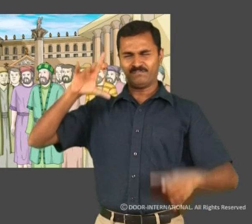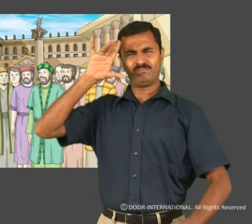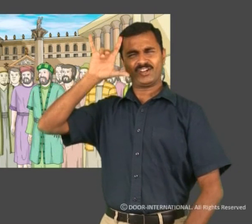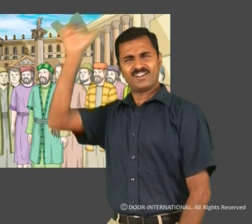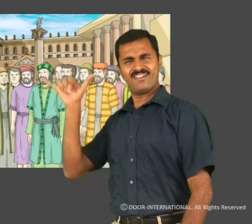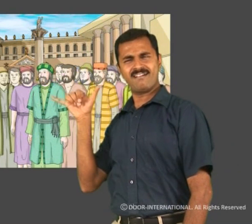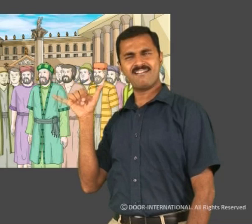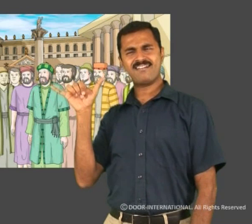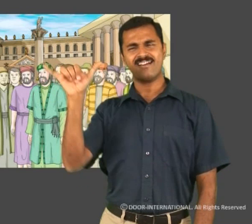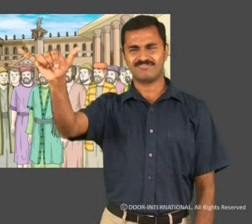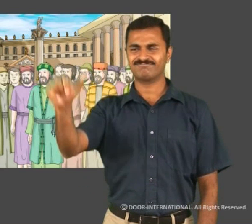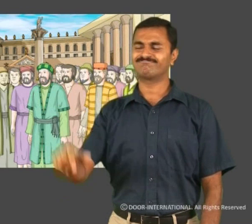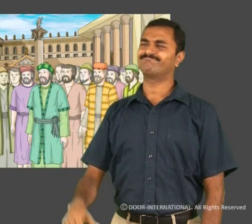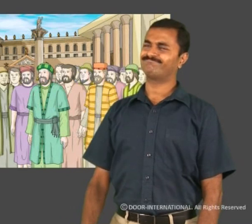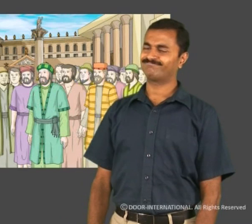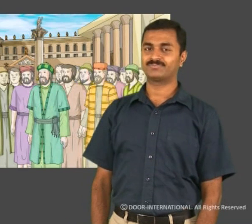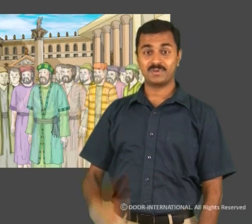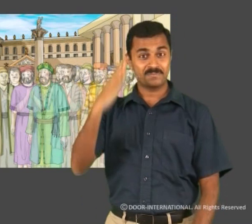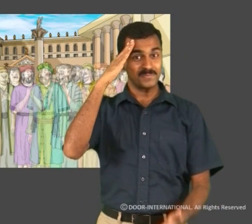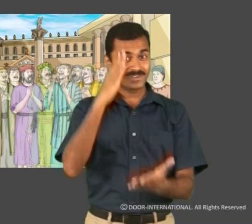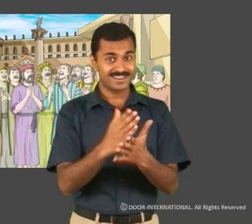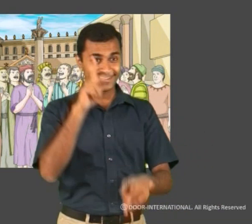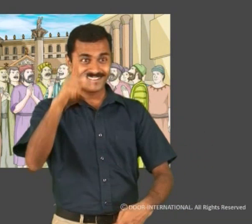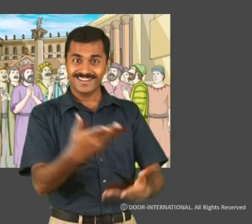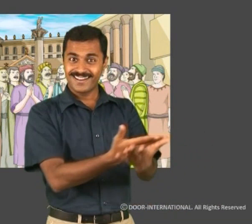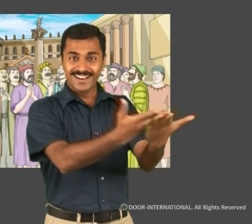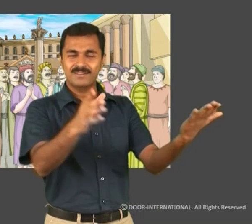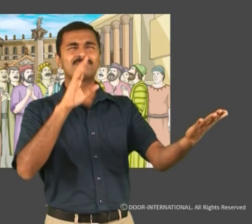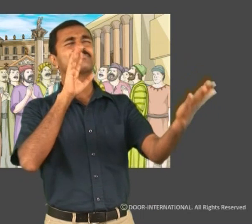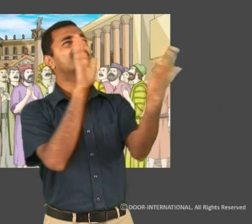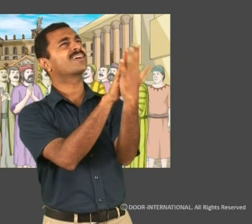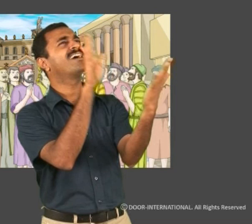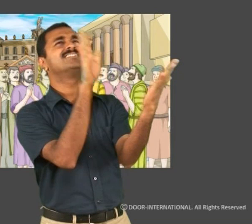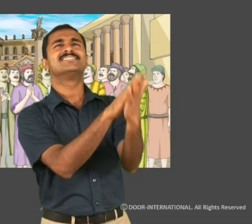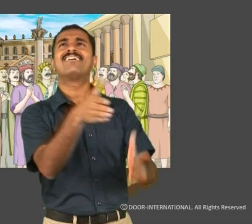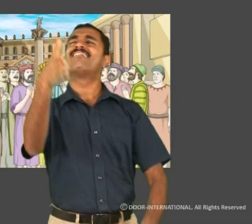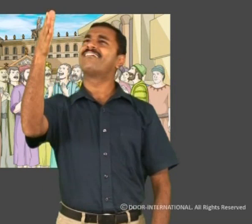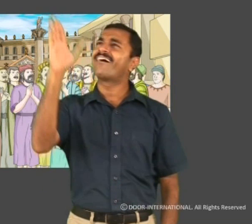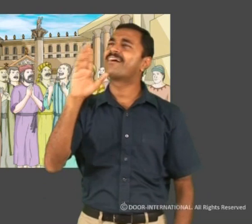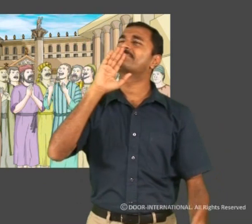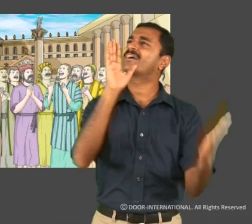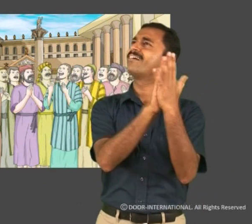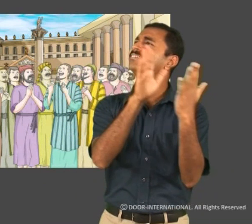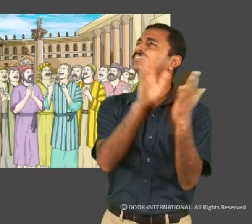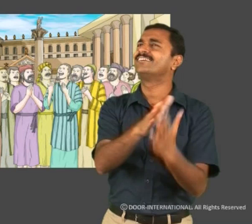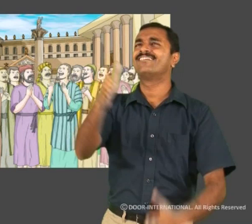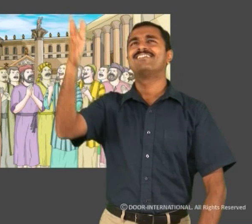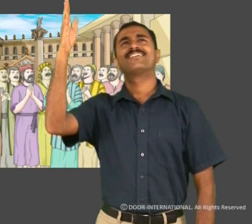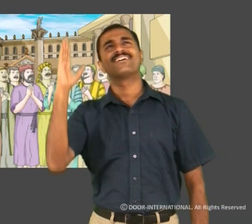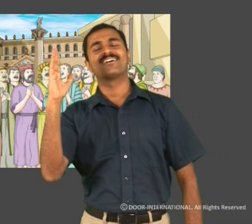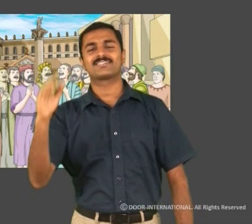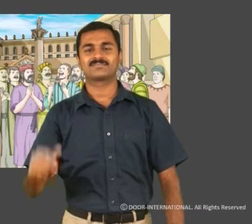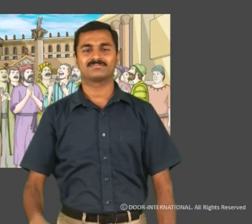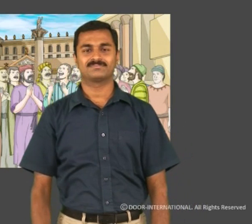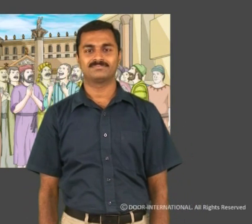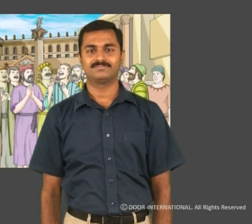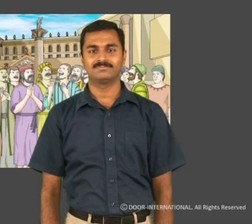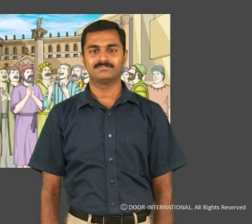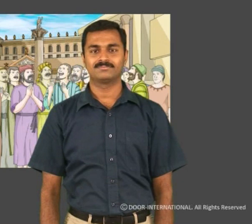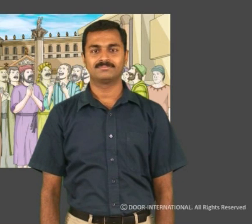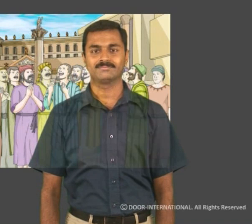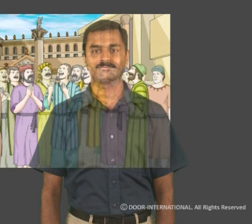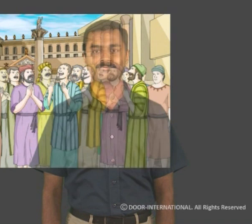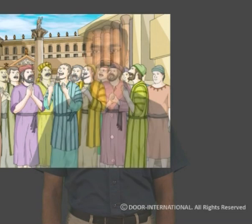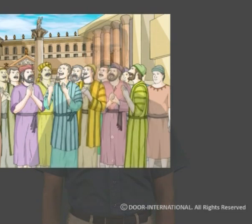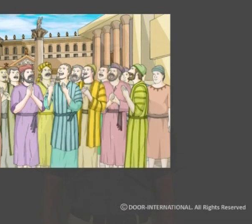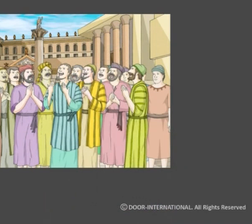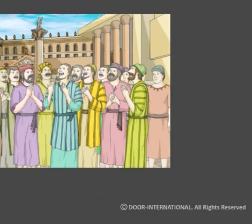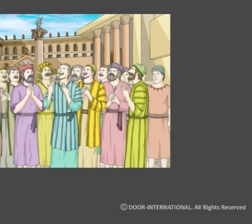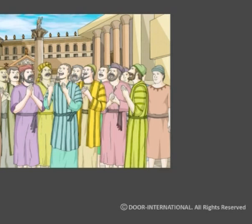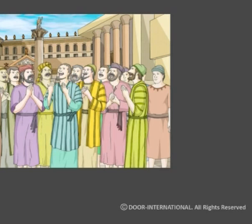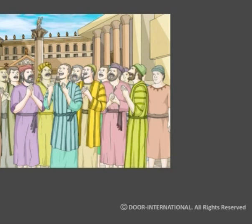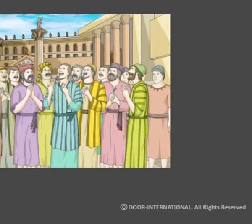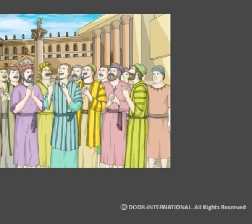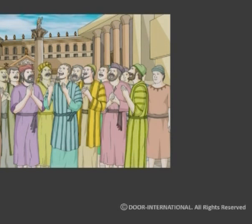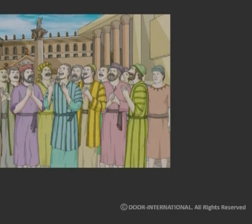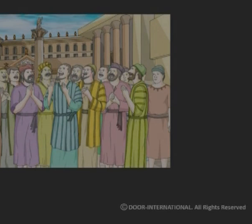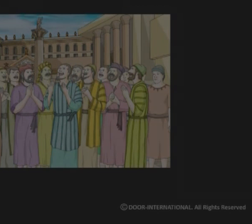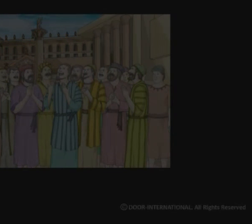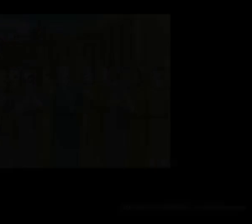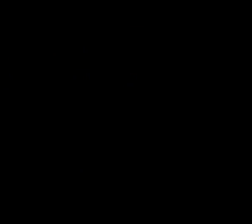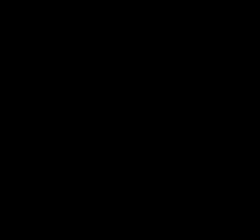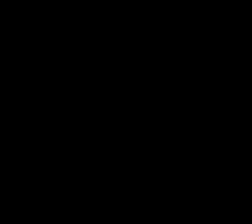When they heard this, their objections were put to rest, and they glorified God, saying, “So then, God has granted even the Gentiles repentance unto life.”